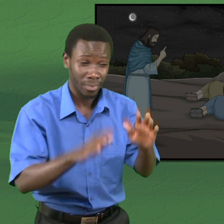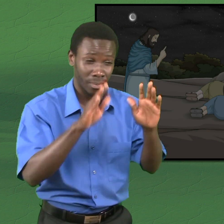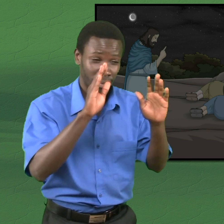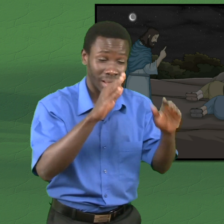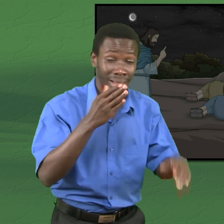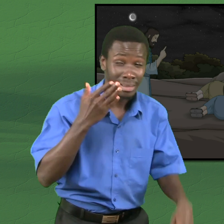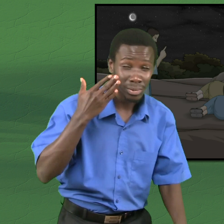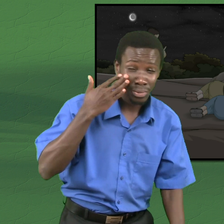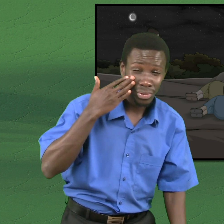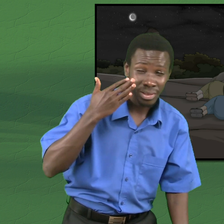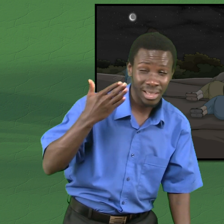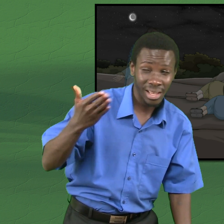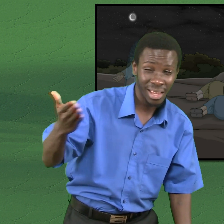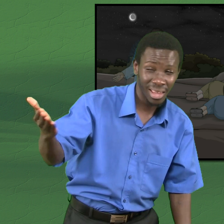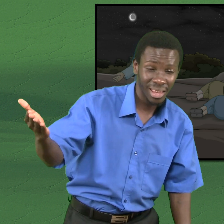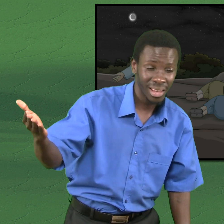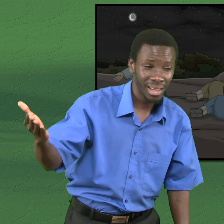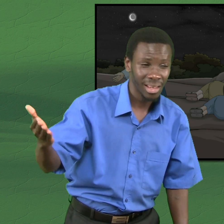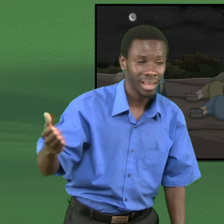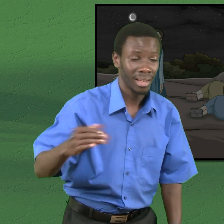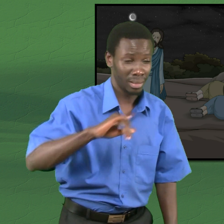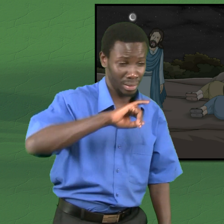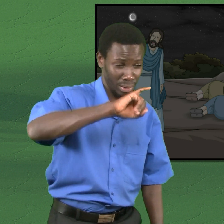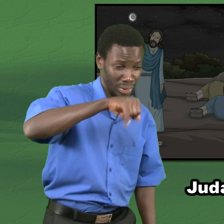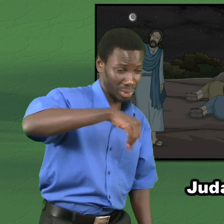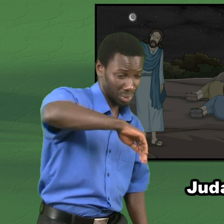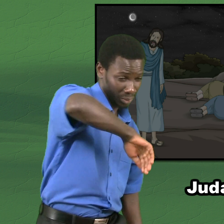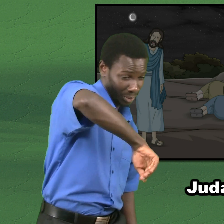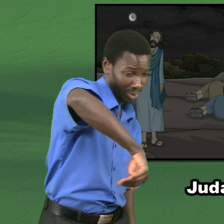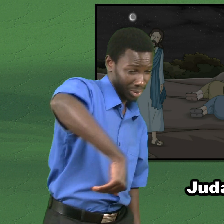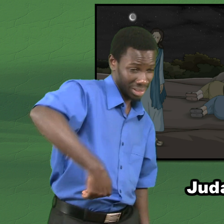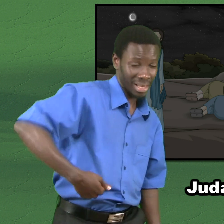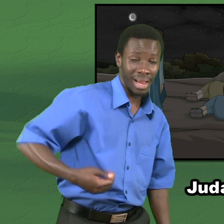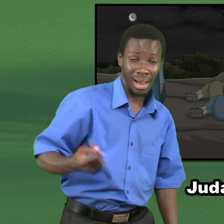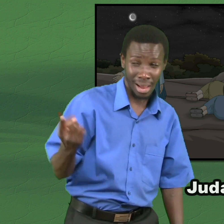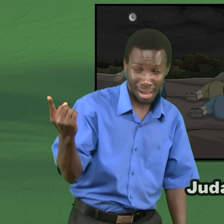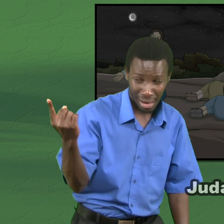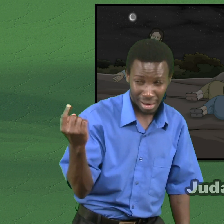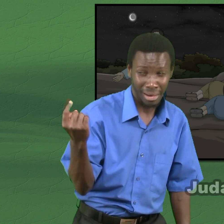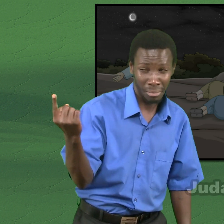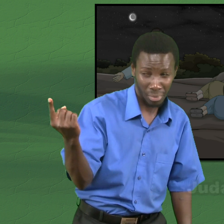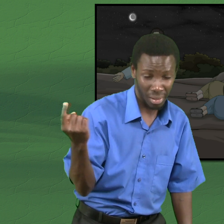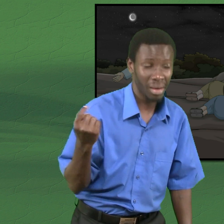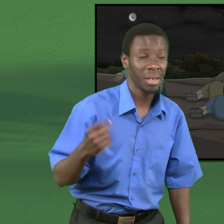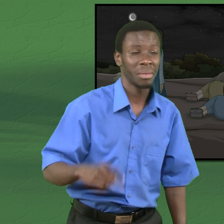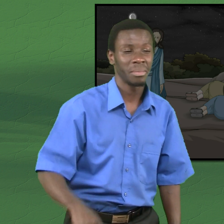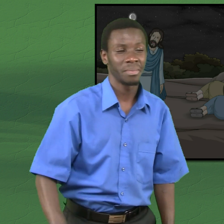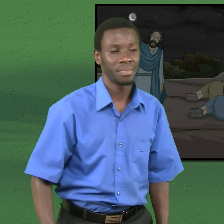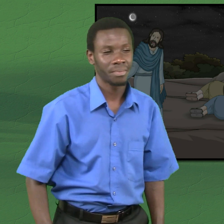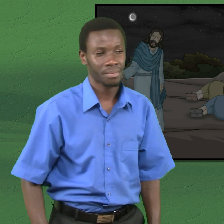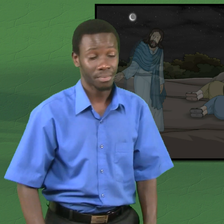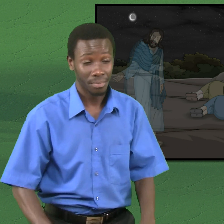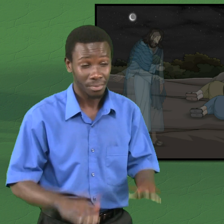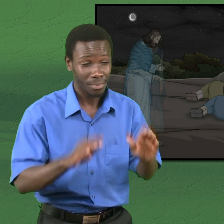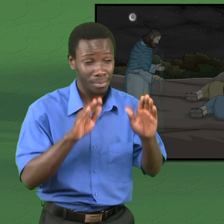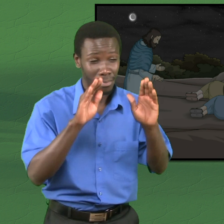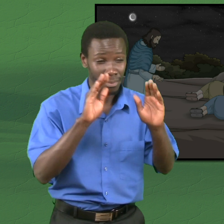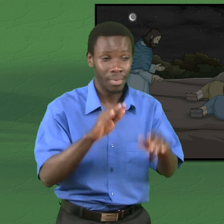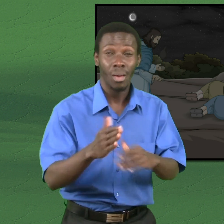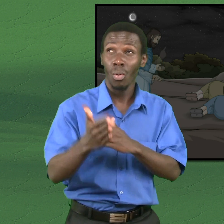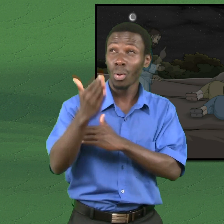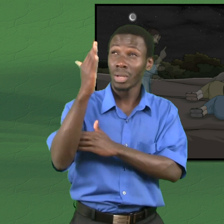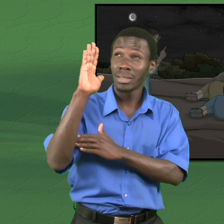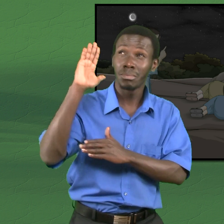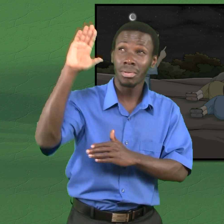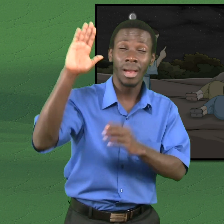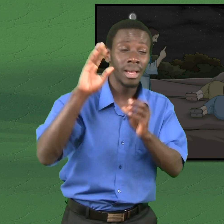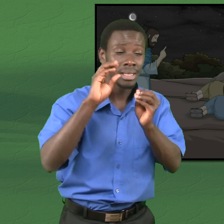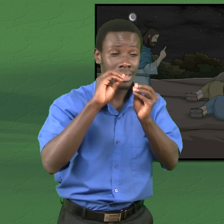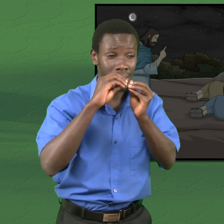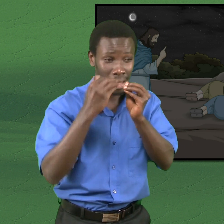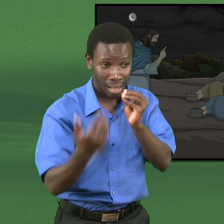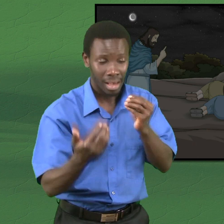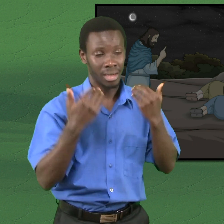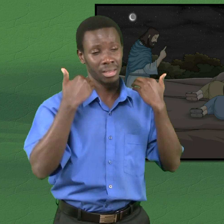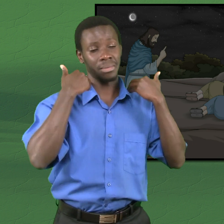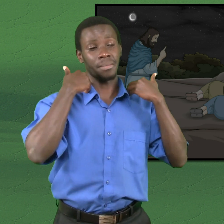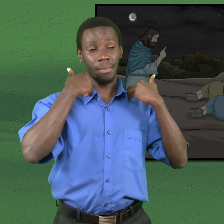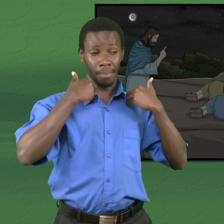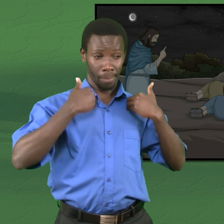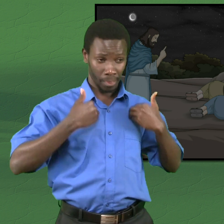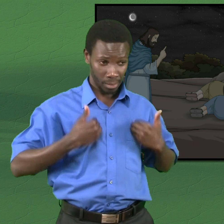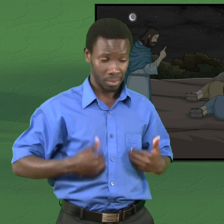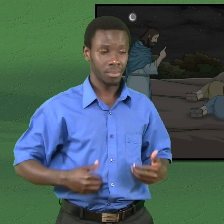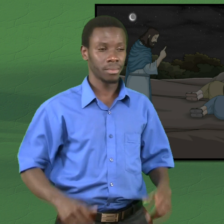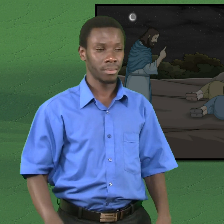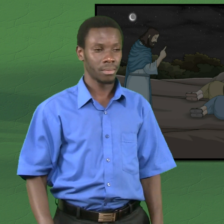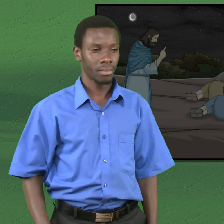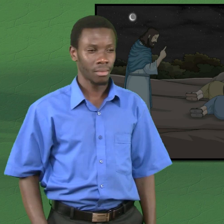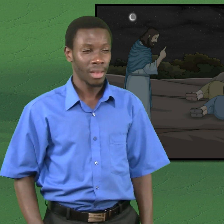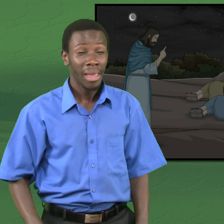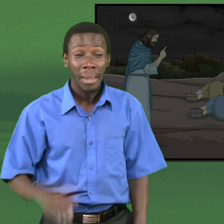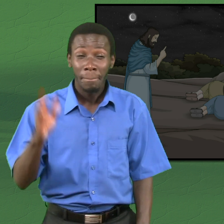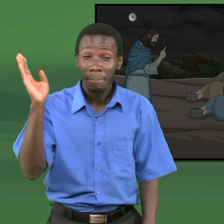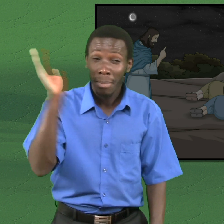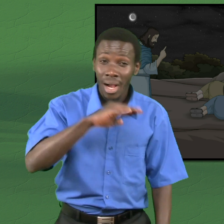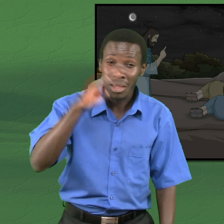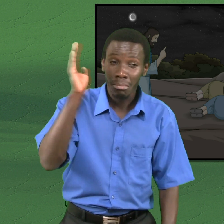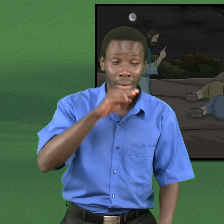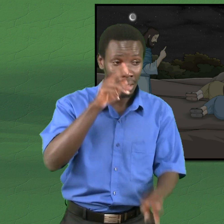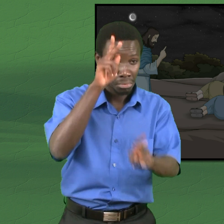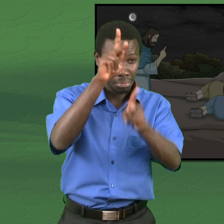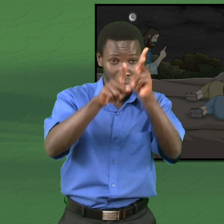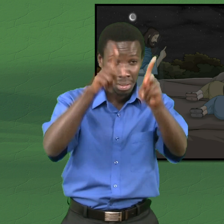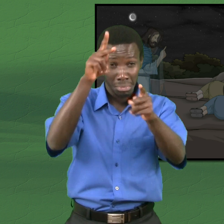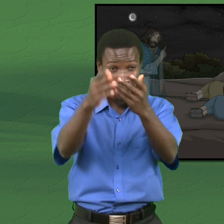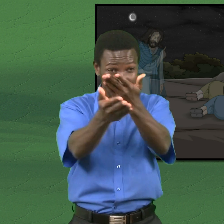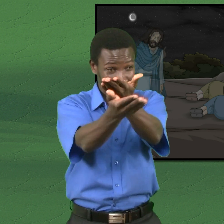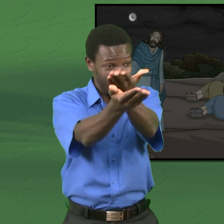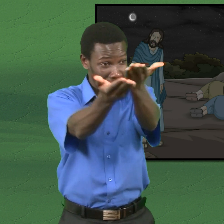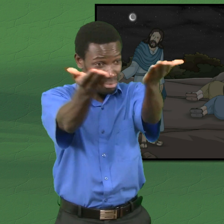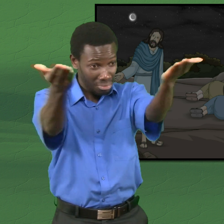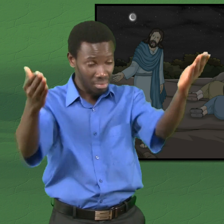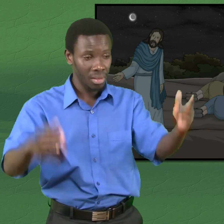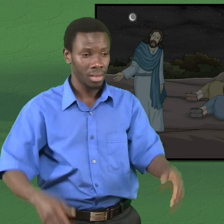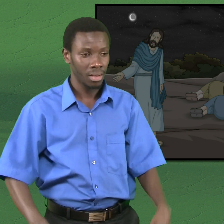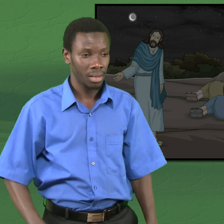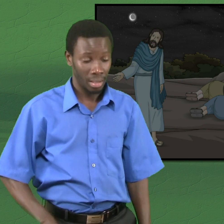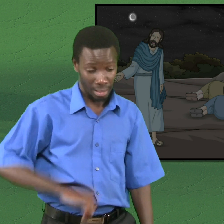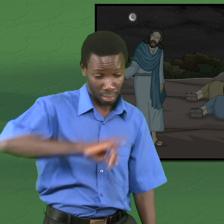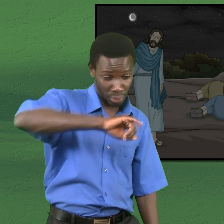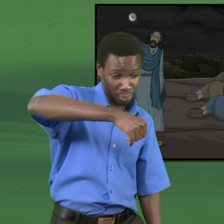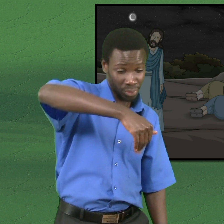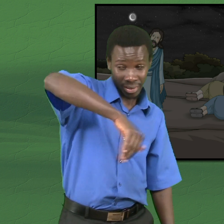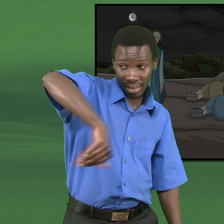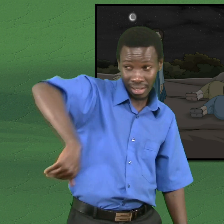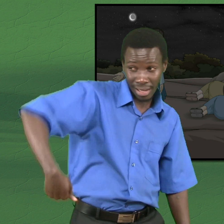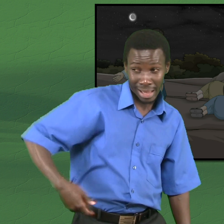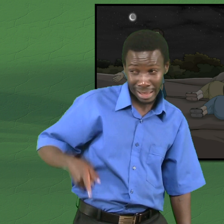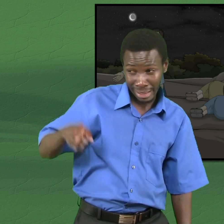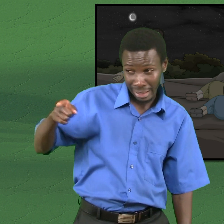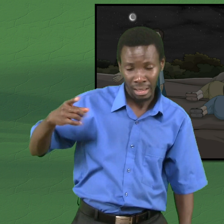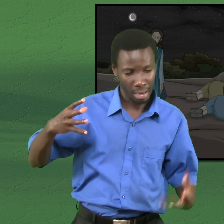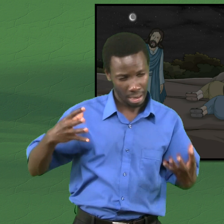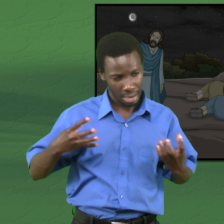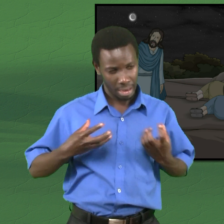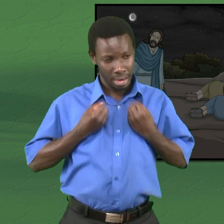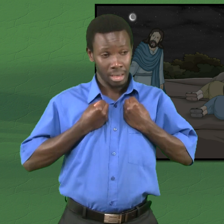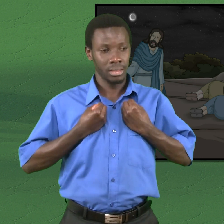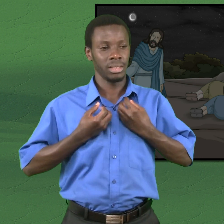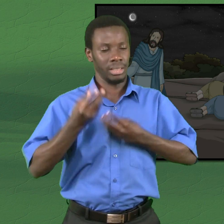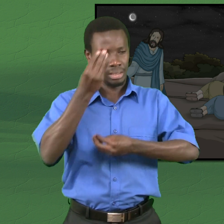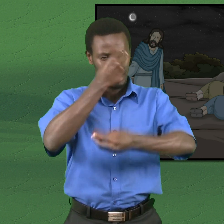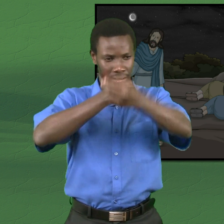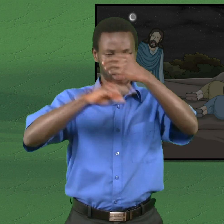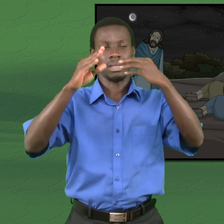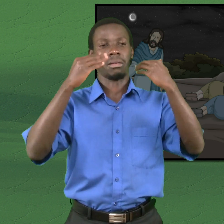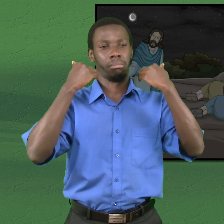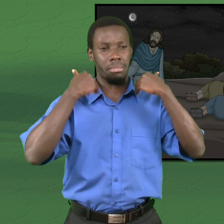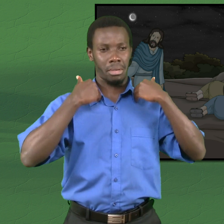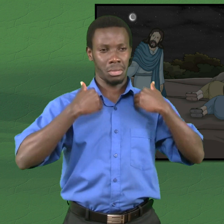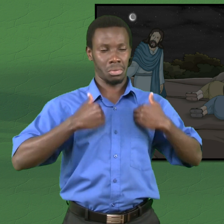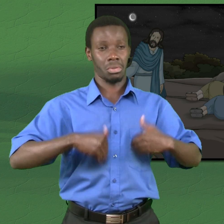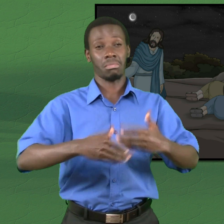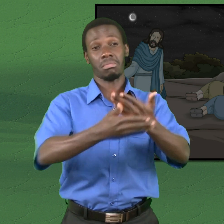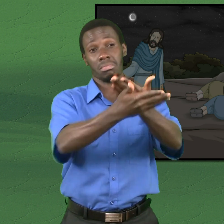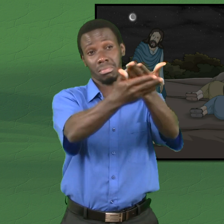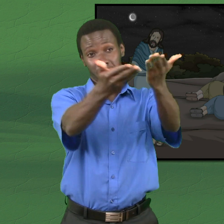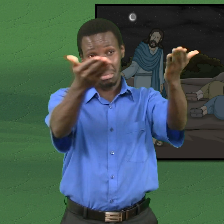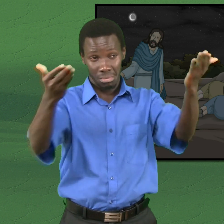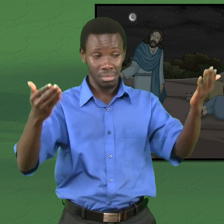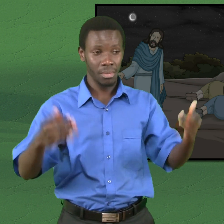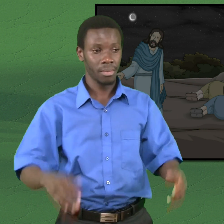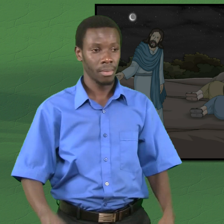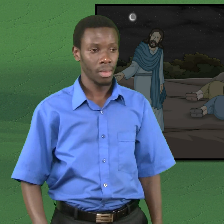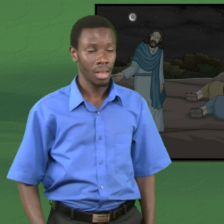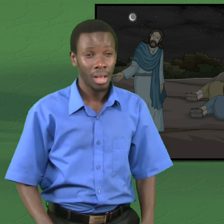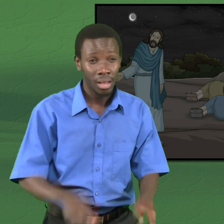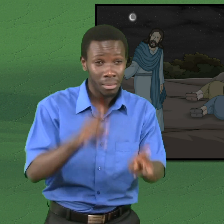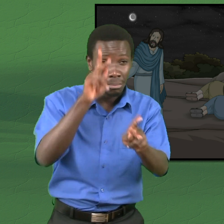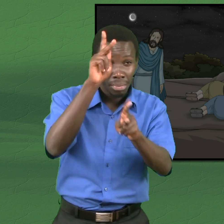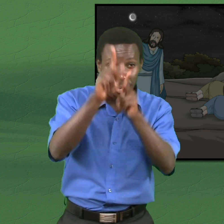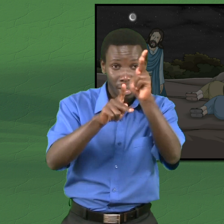Rise, let us go! See, My betrayer is approaching!” Then an angel from heaven appeared to Him and strengthened Him.